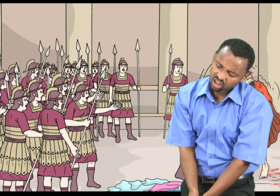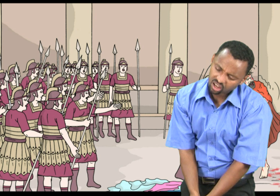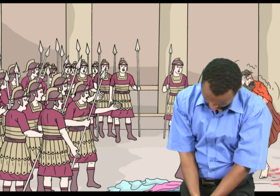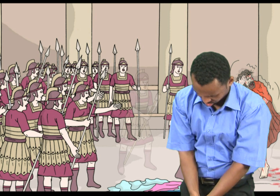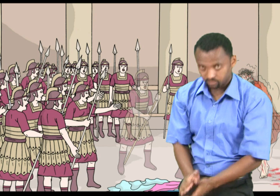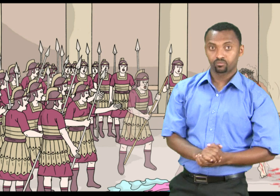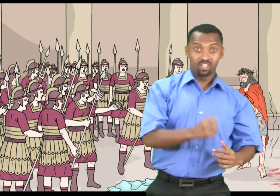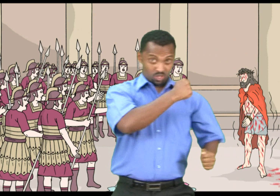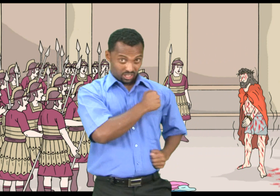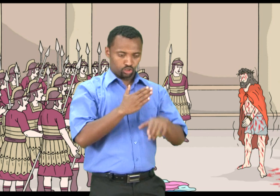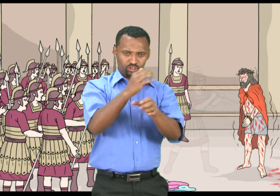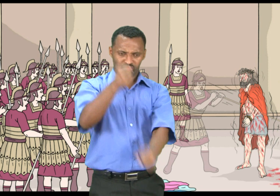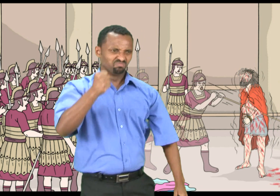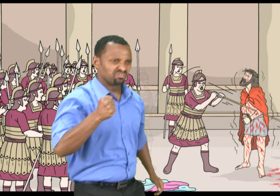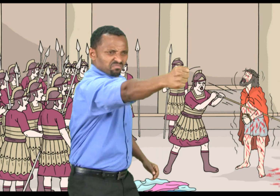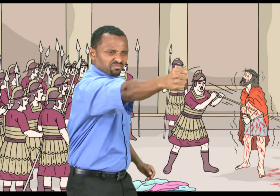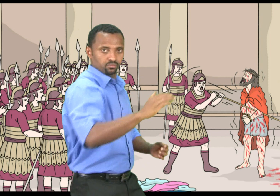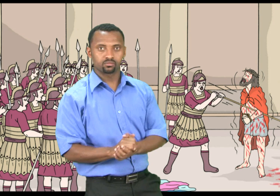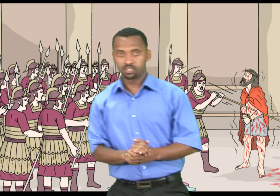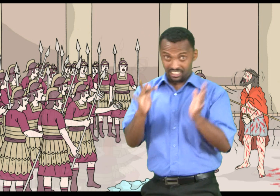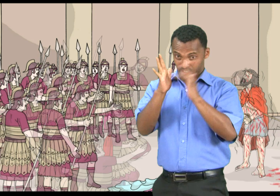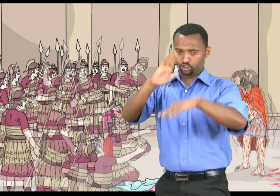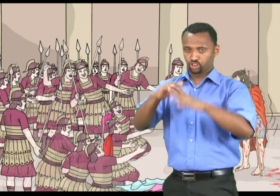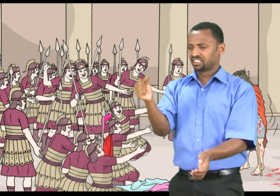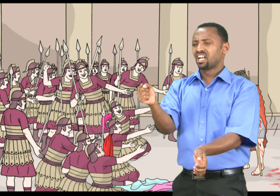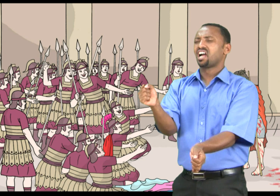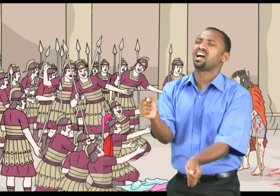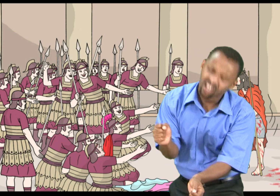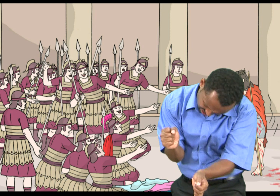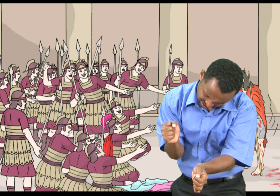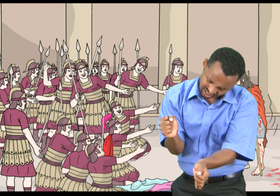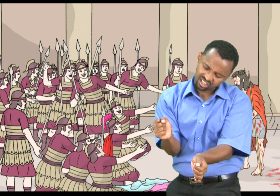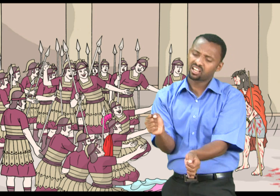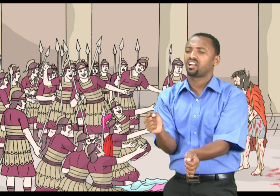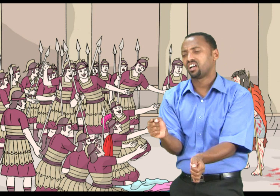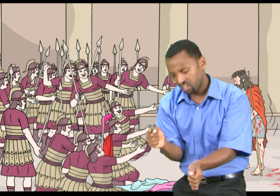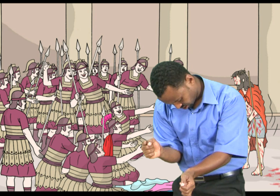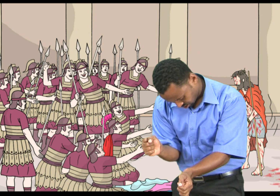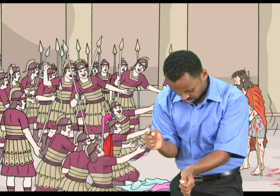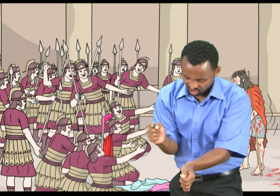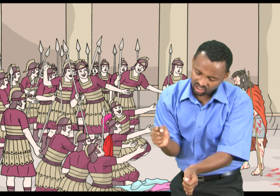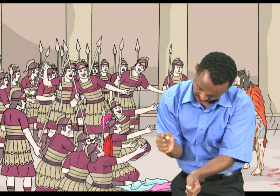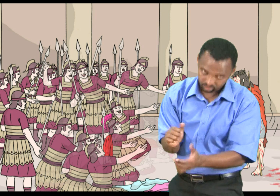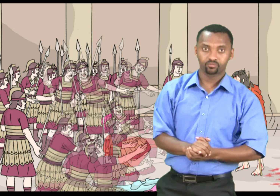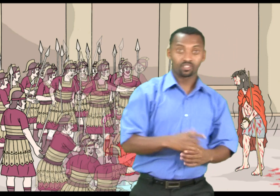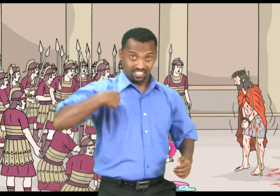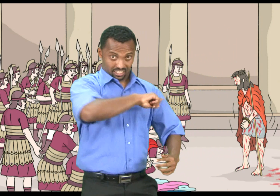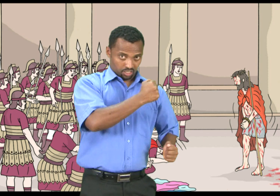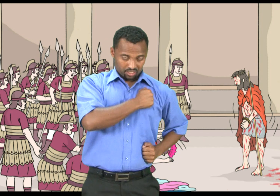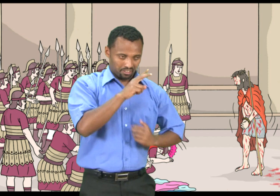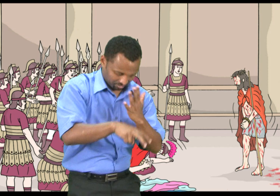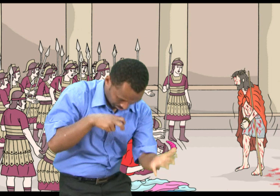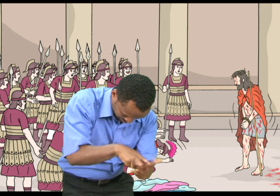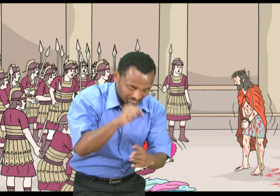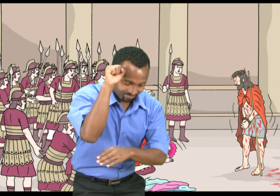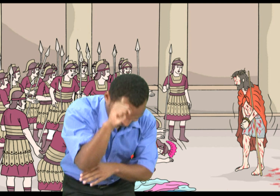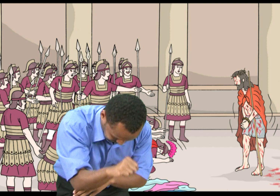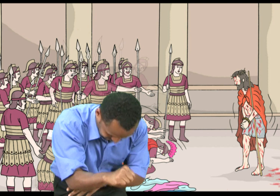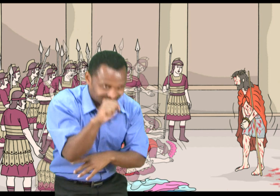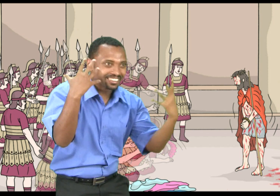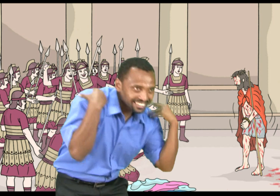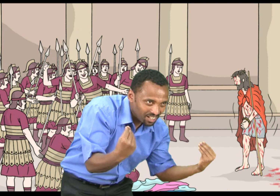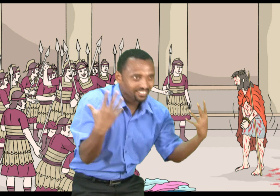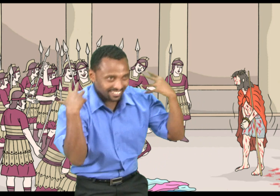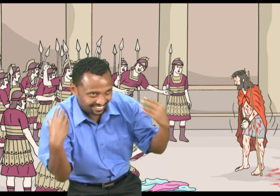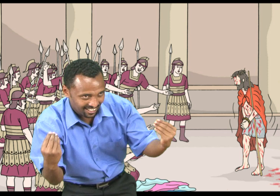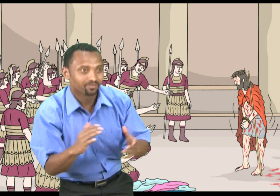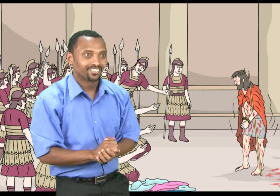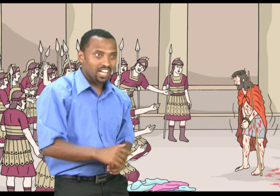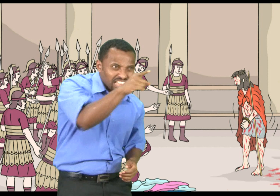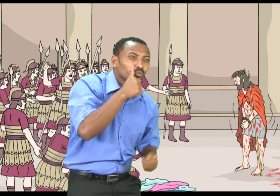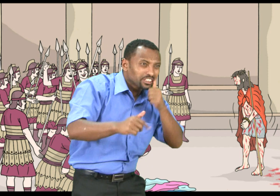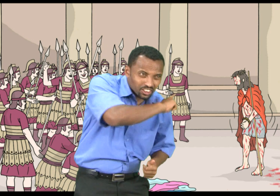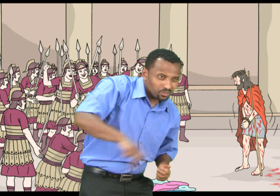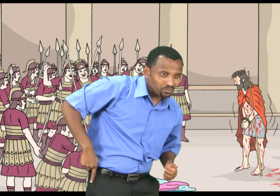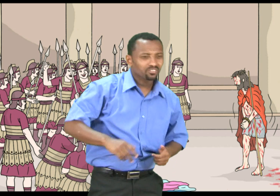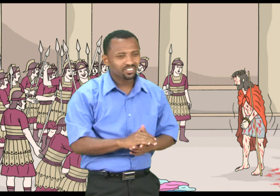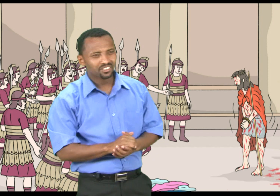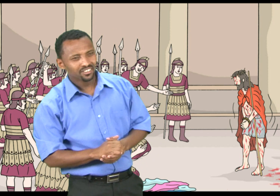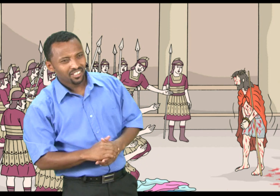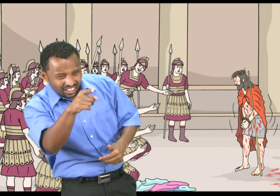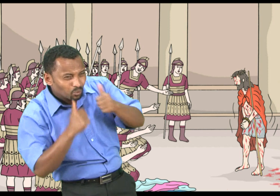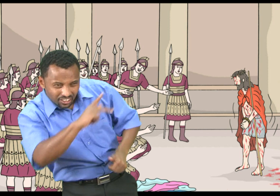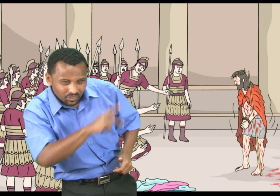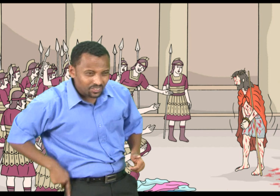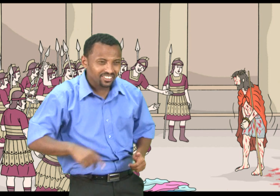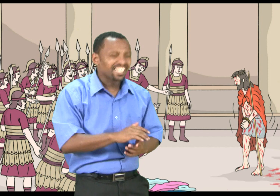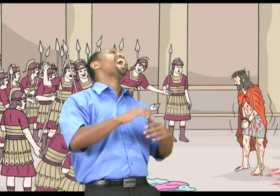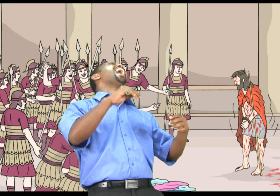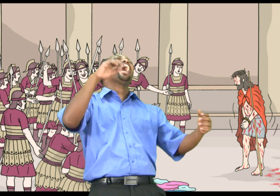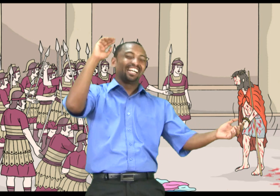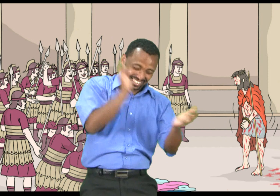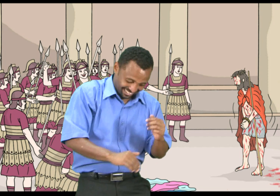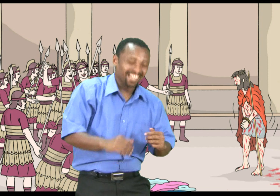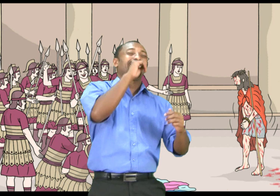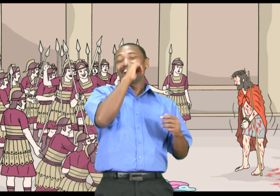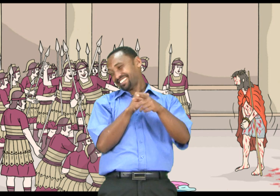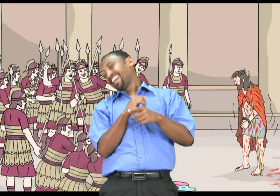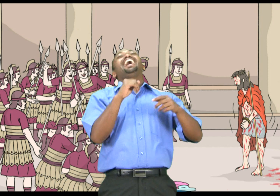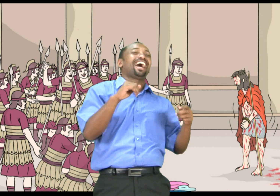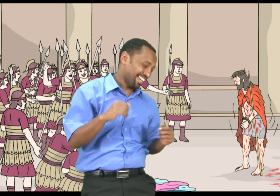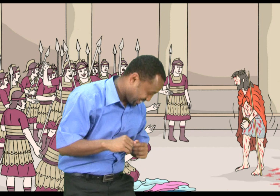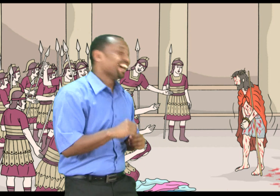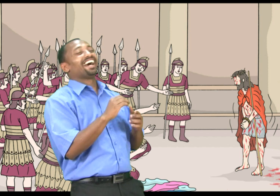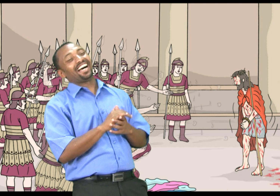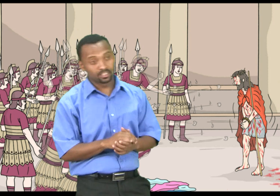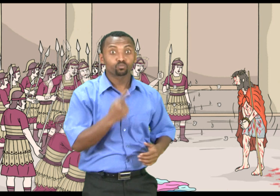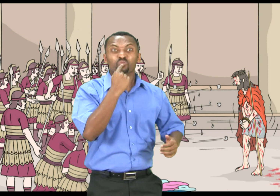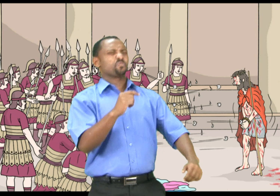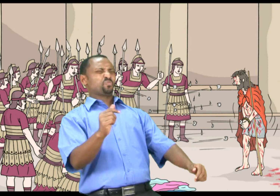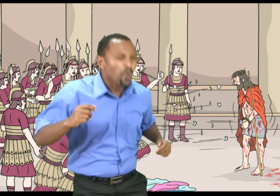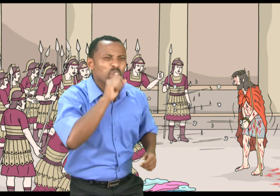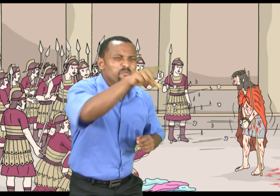They put a staff in His right hand and knelt down before Him to mock Him, saying, “Hail, King of the Jews!”